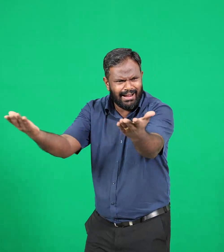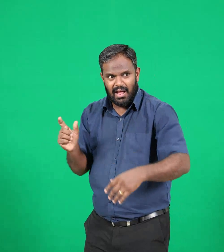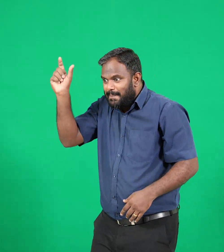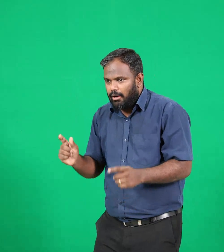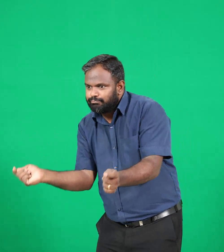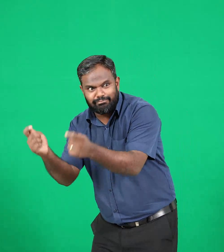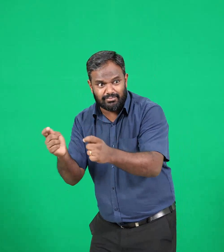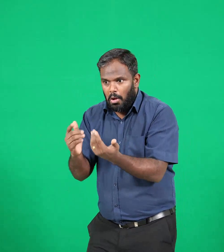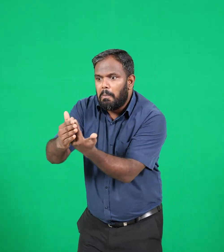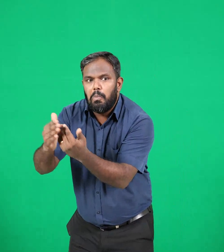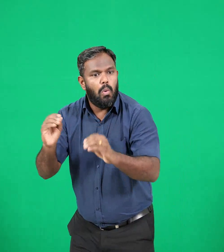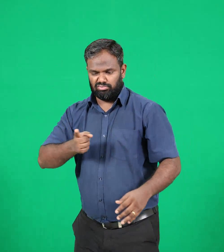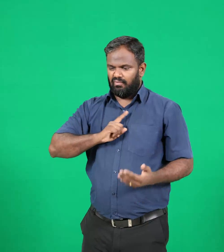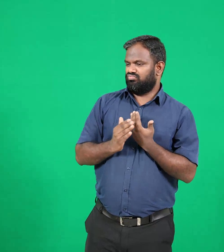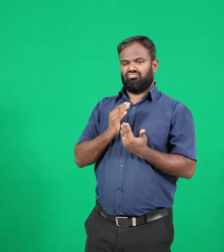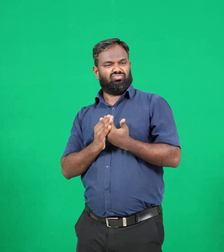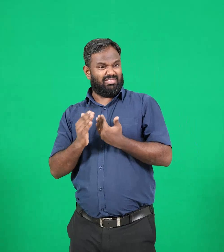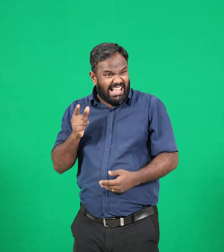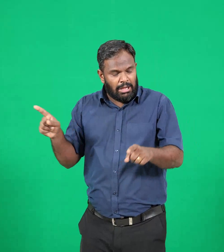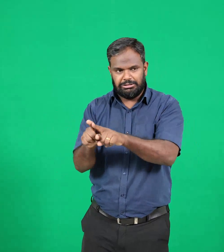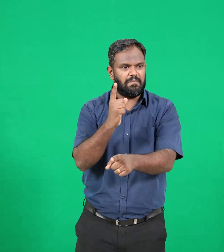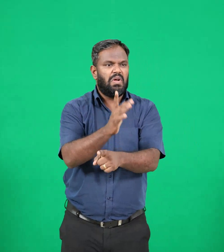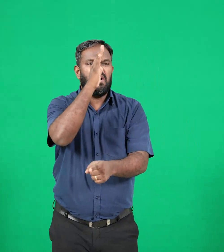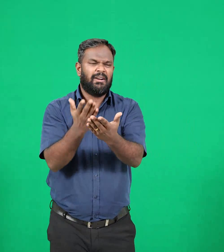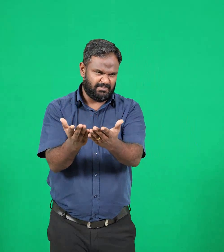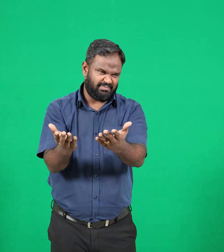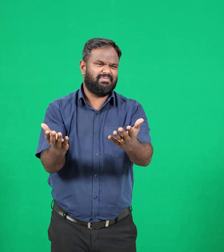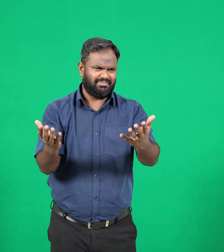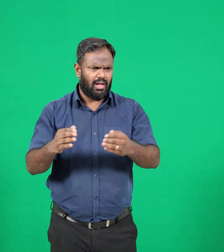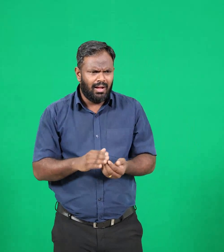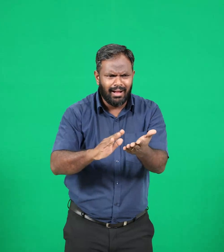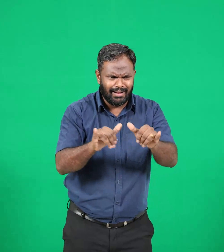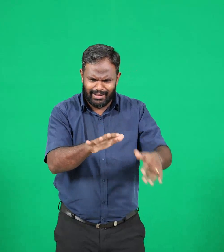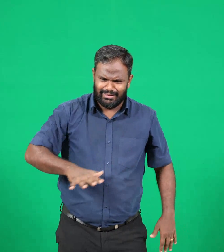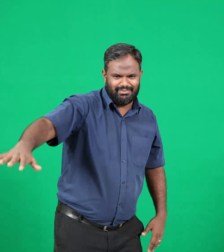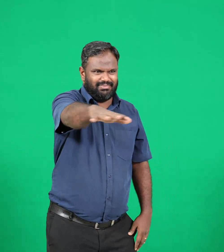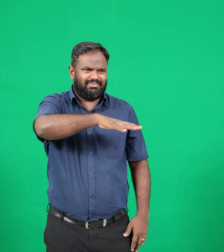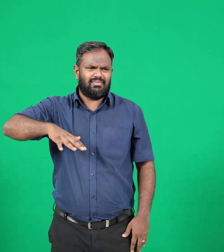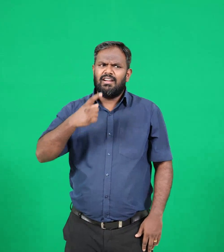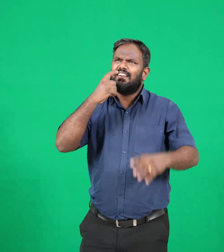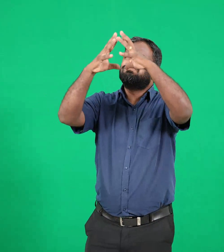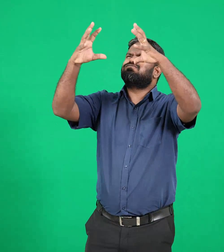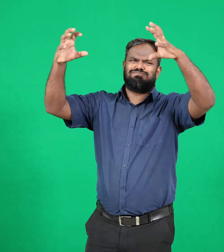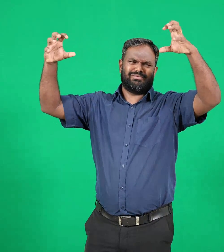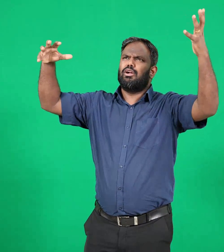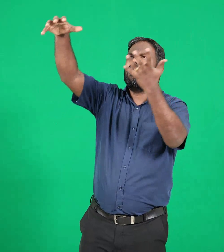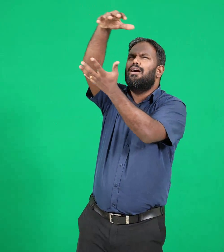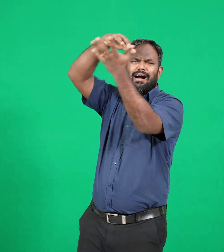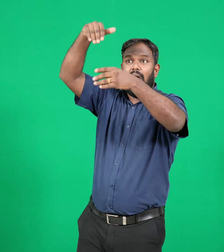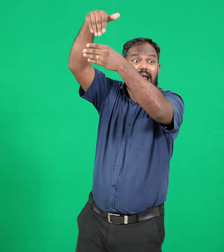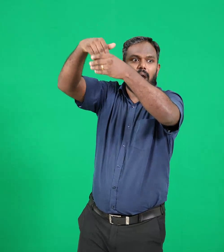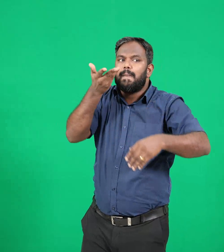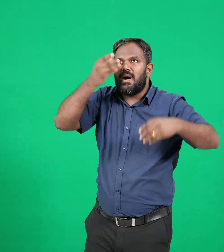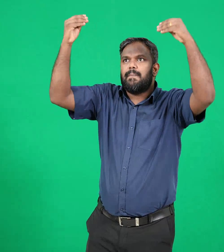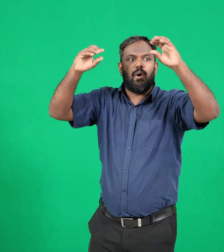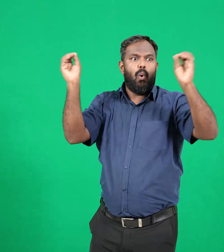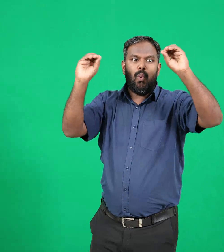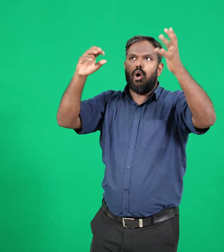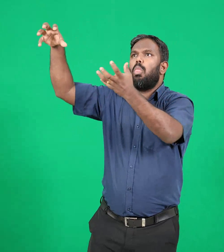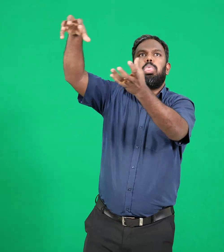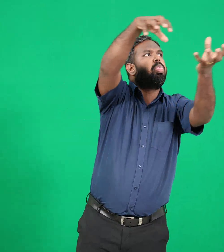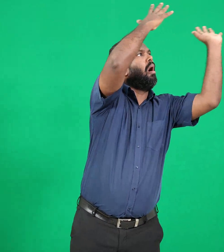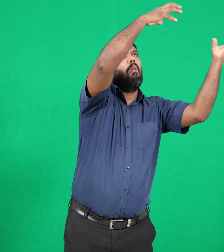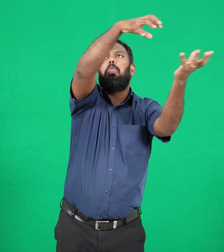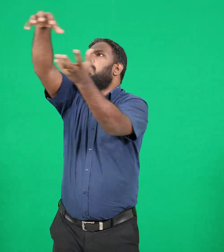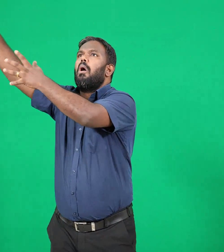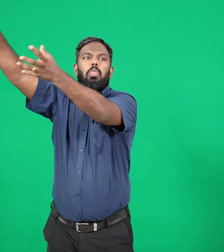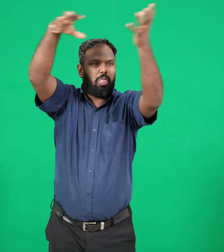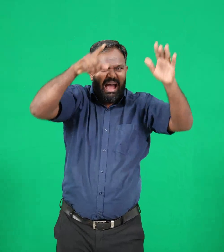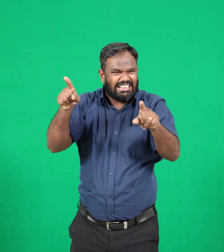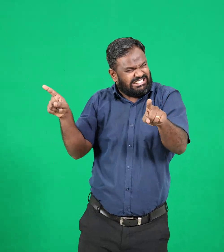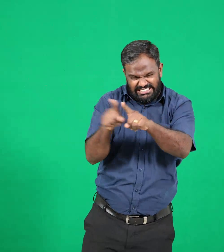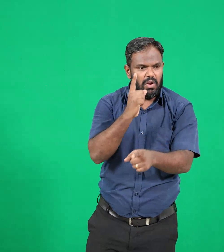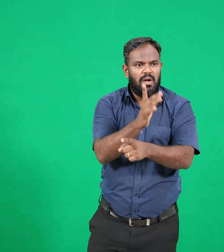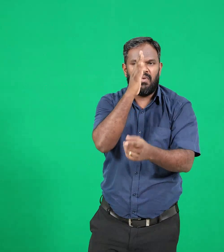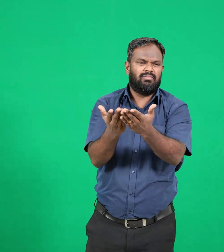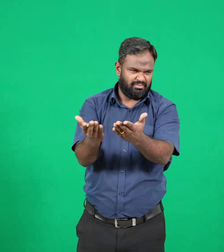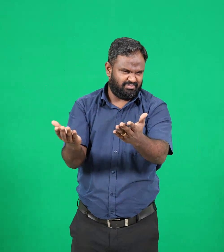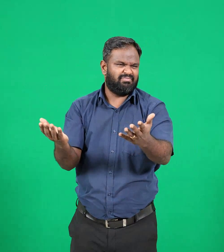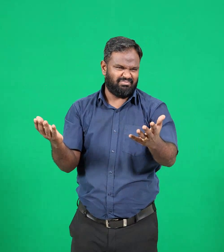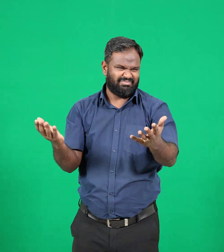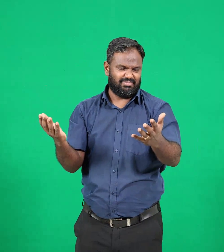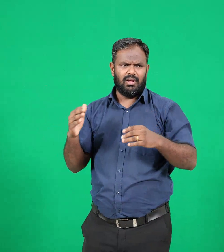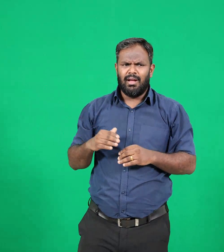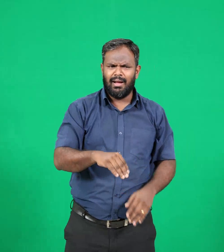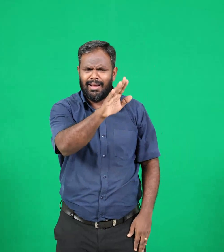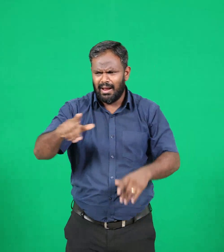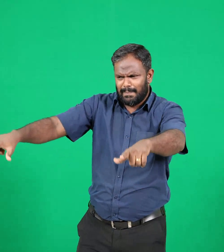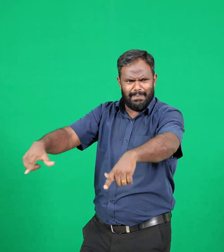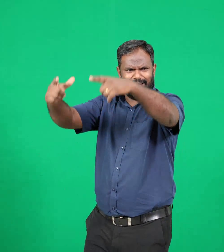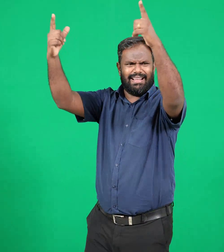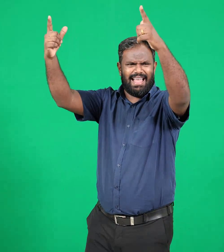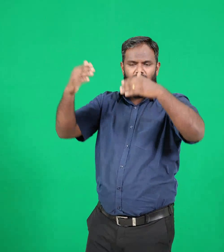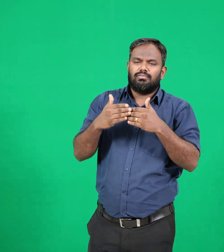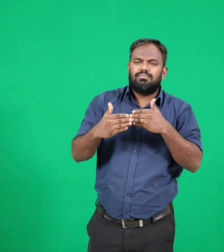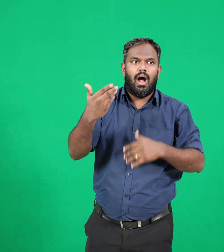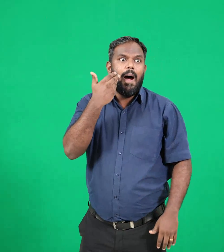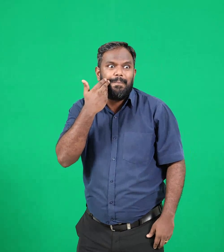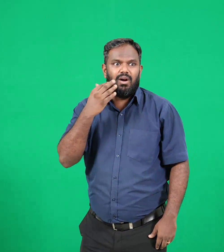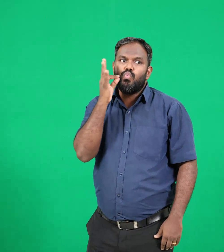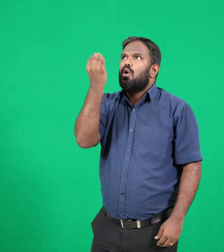They are clouds without water, carried along by the wind;